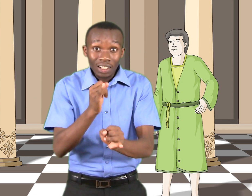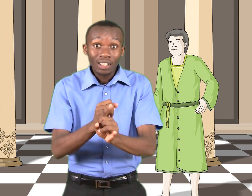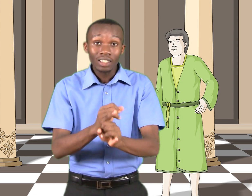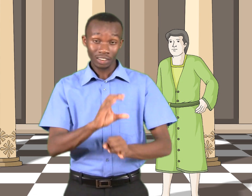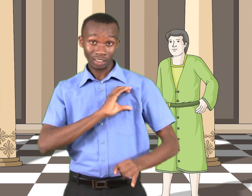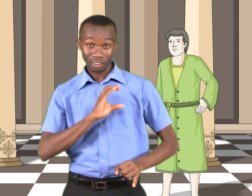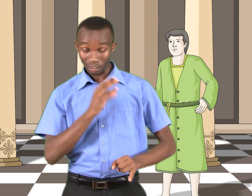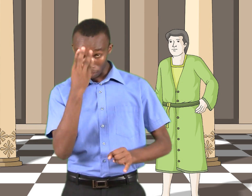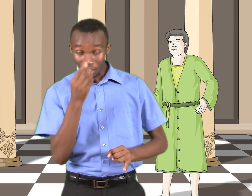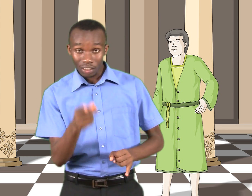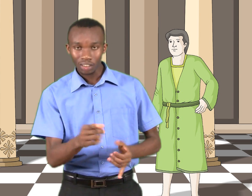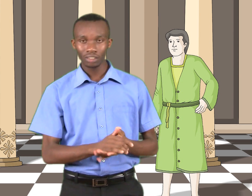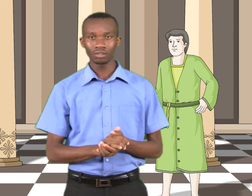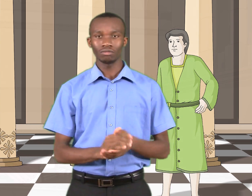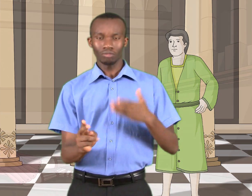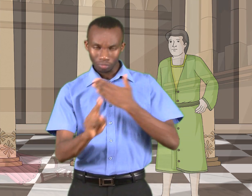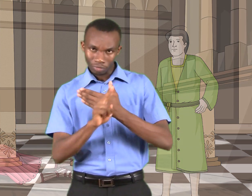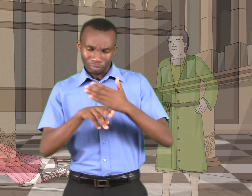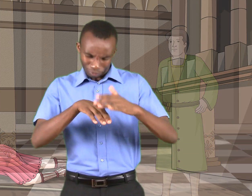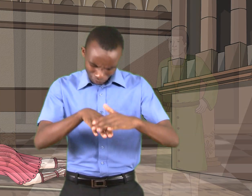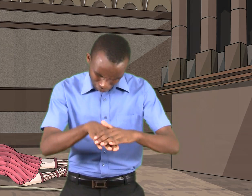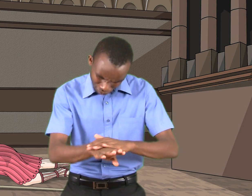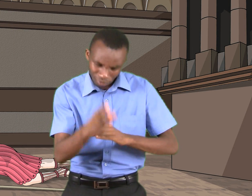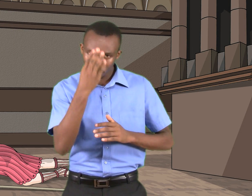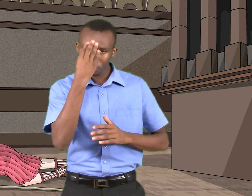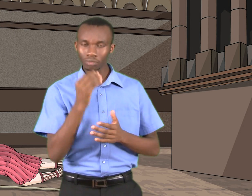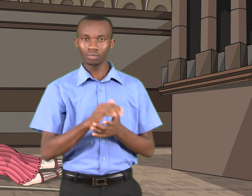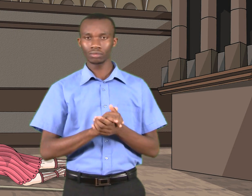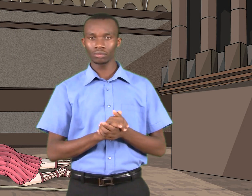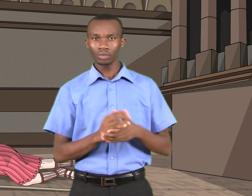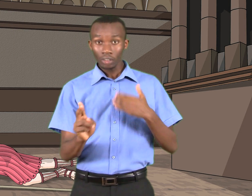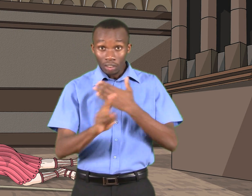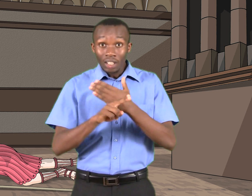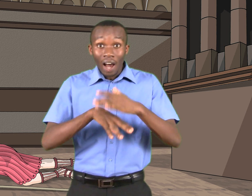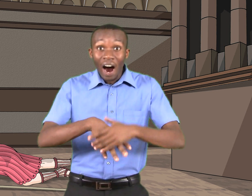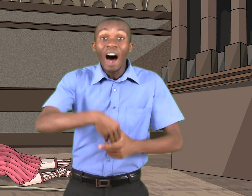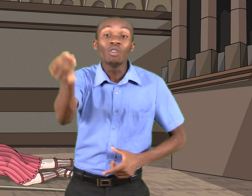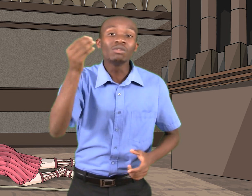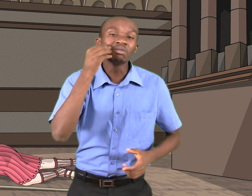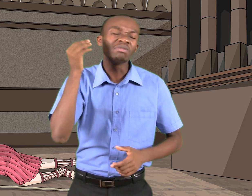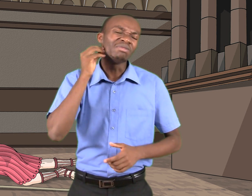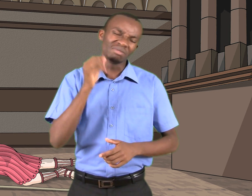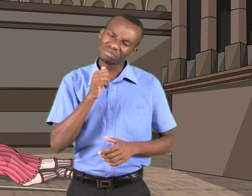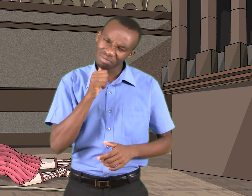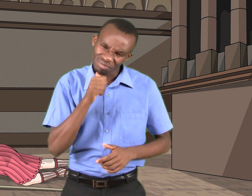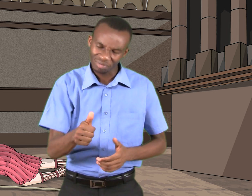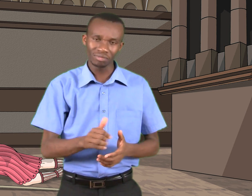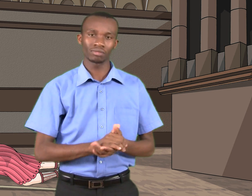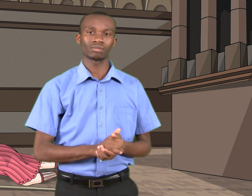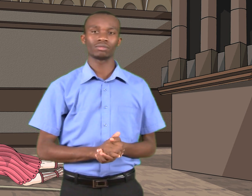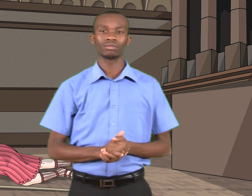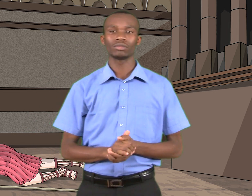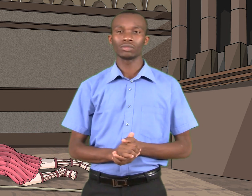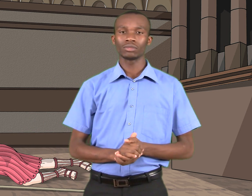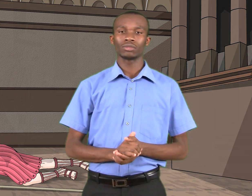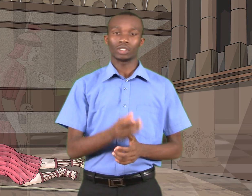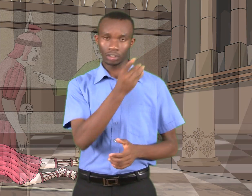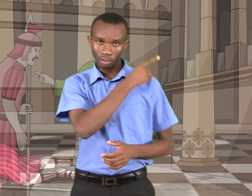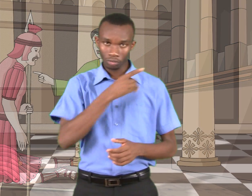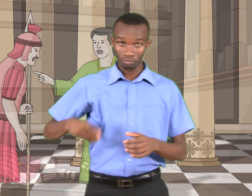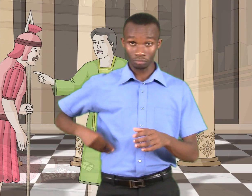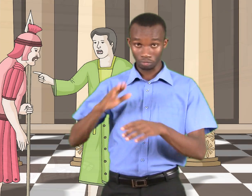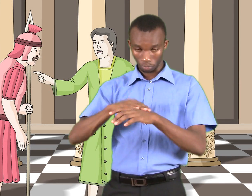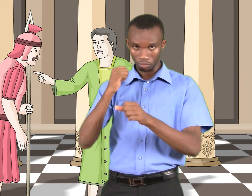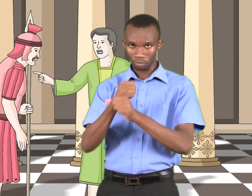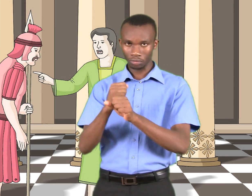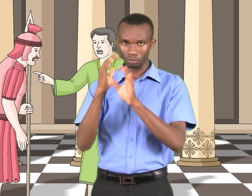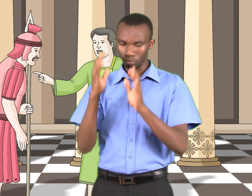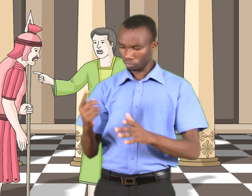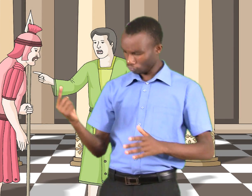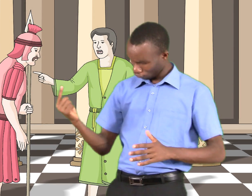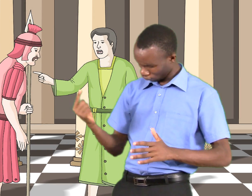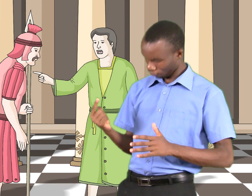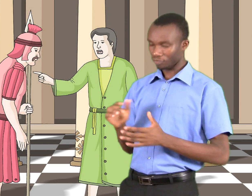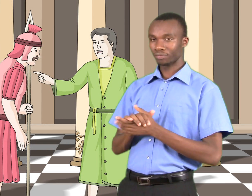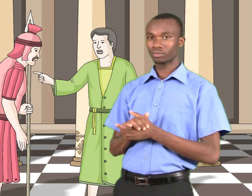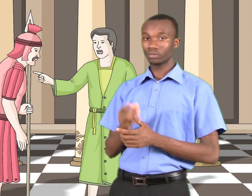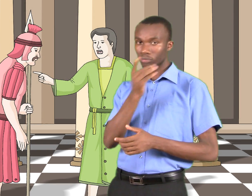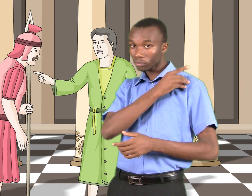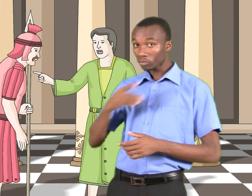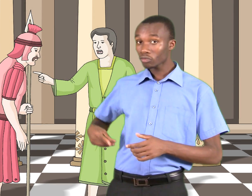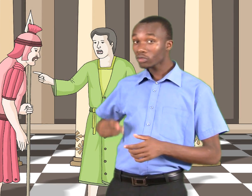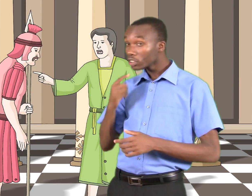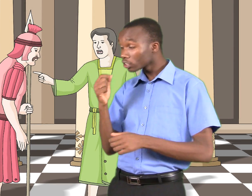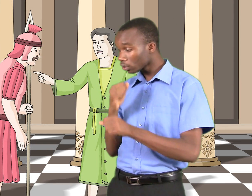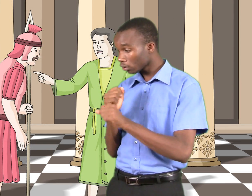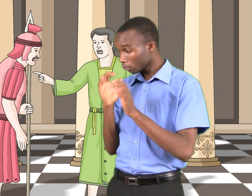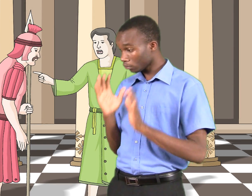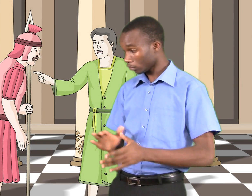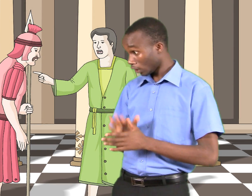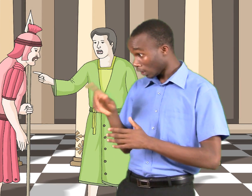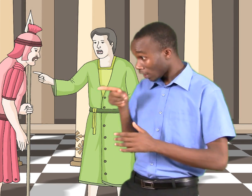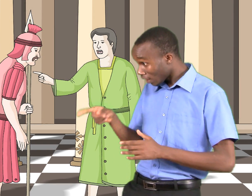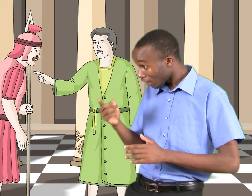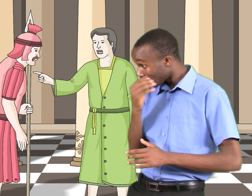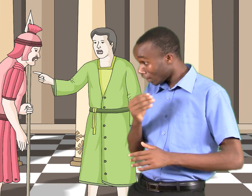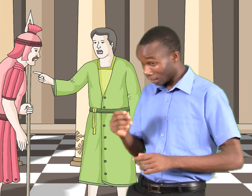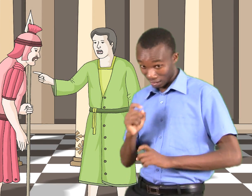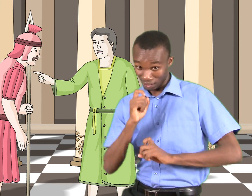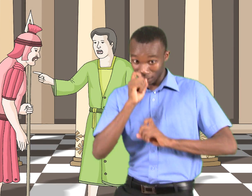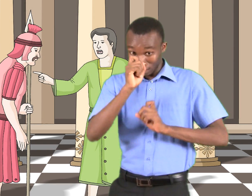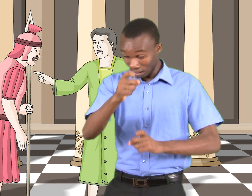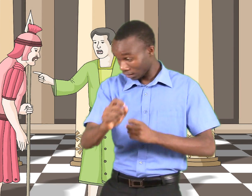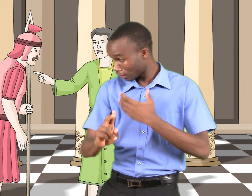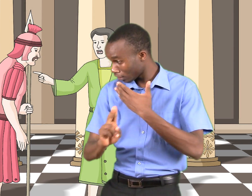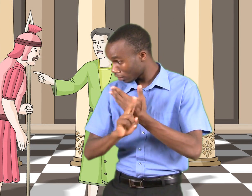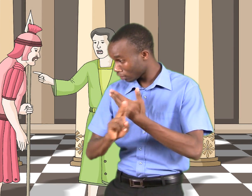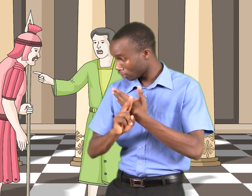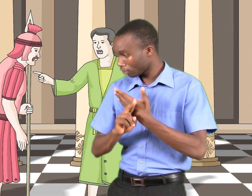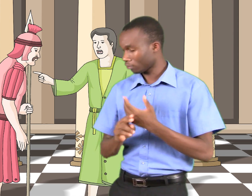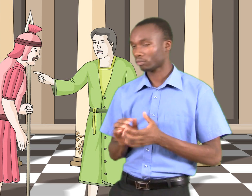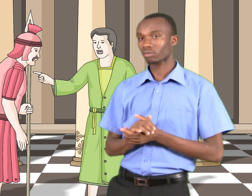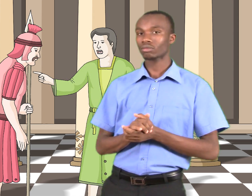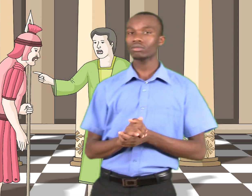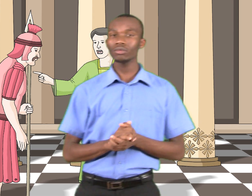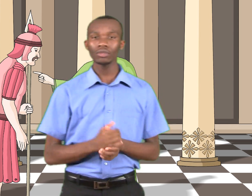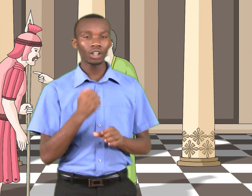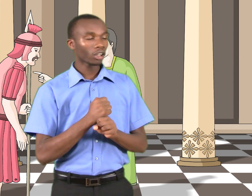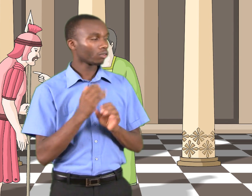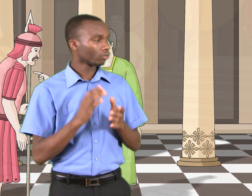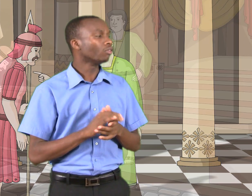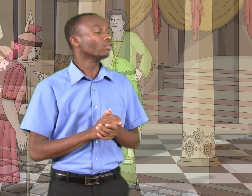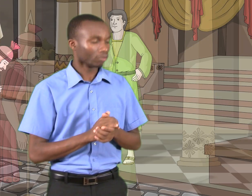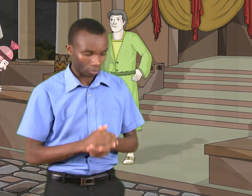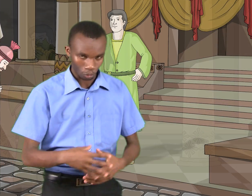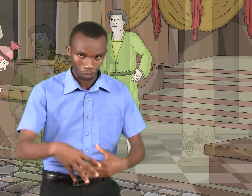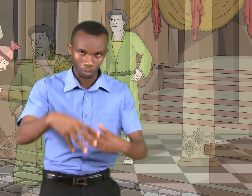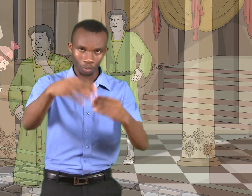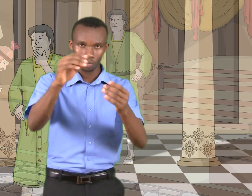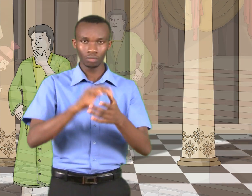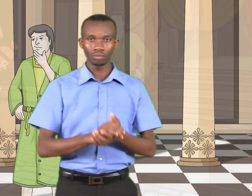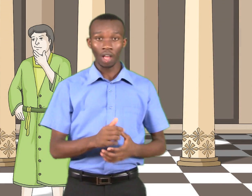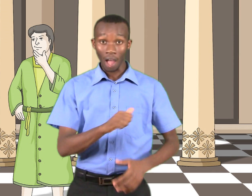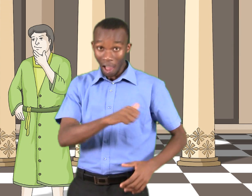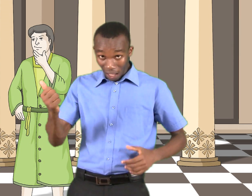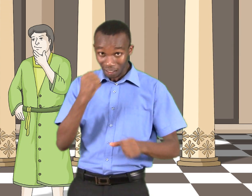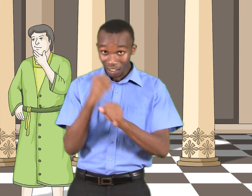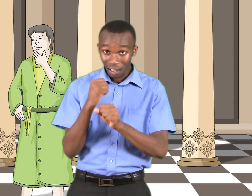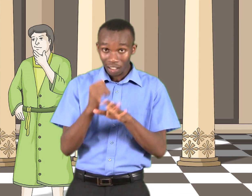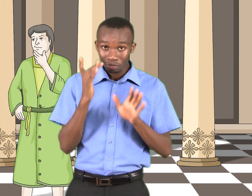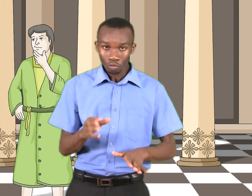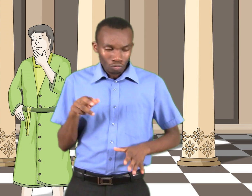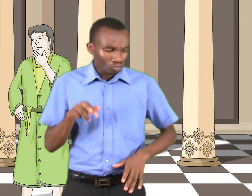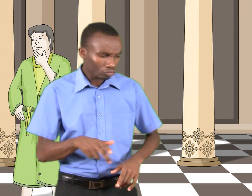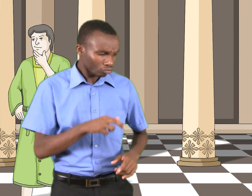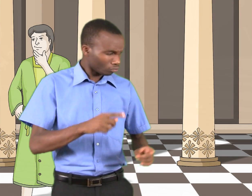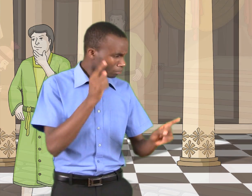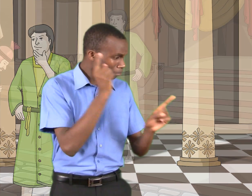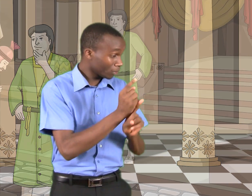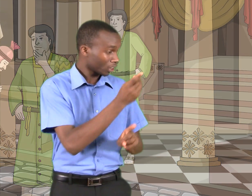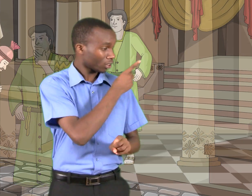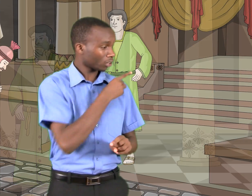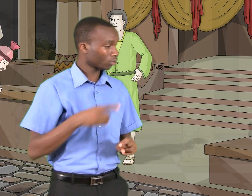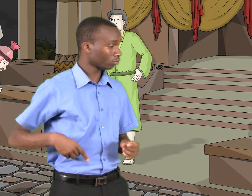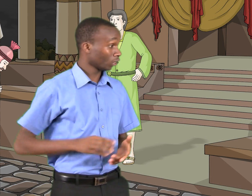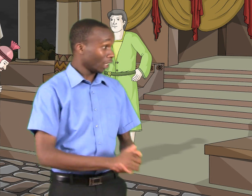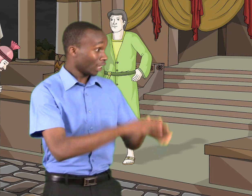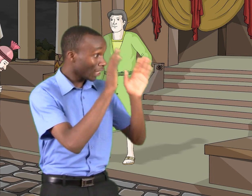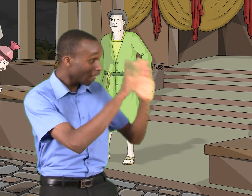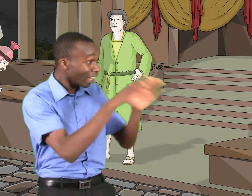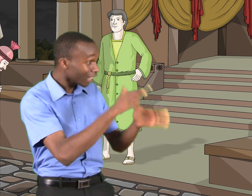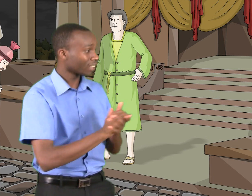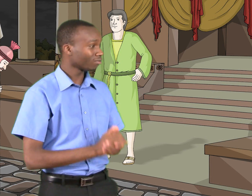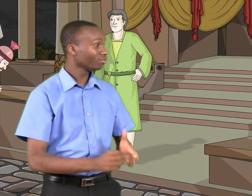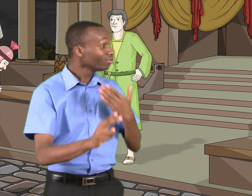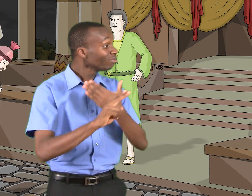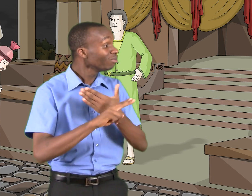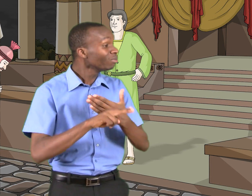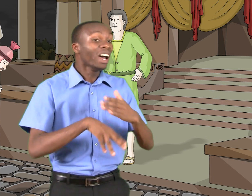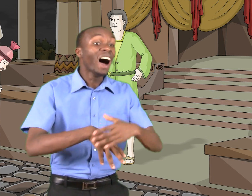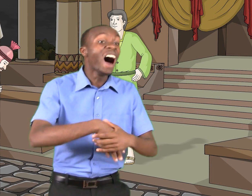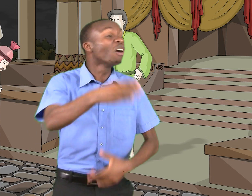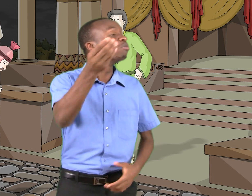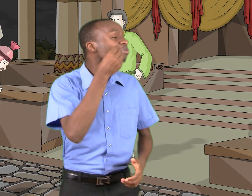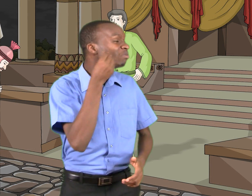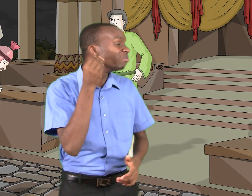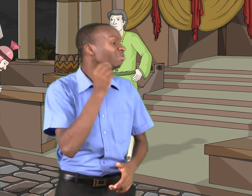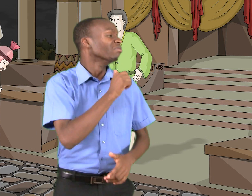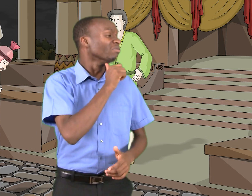So Uriah left the palace, and a gift from the king followed him.